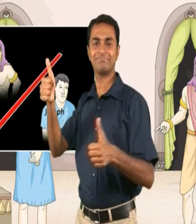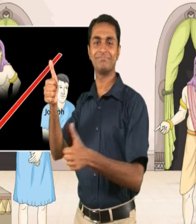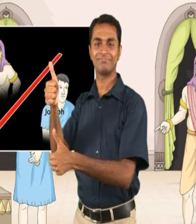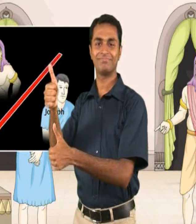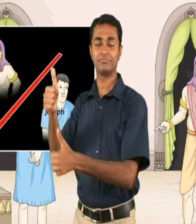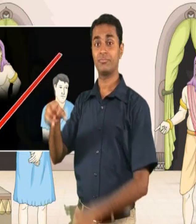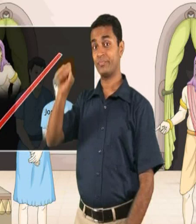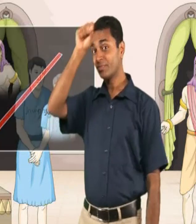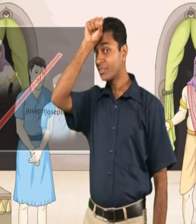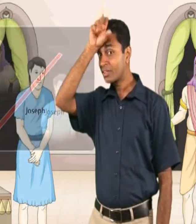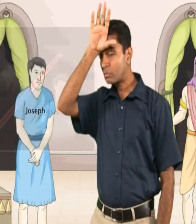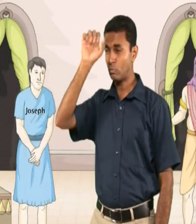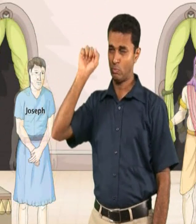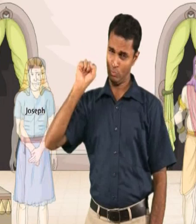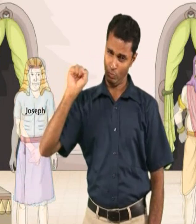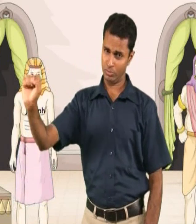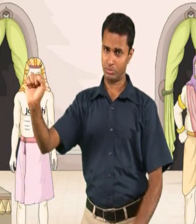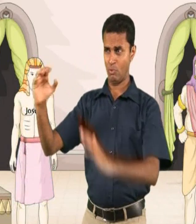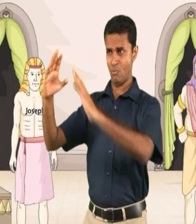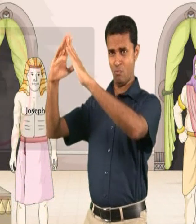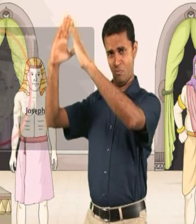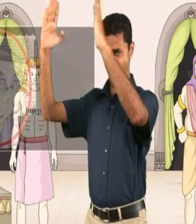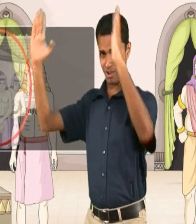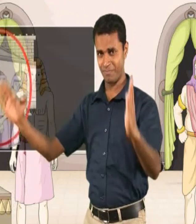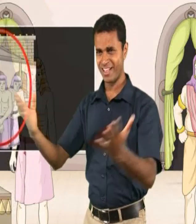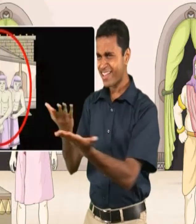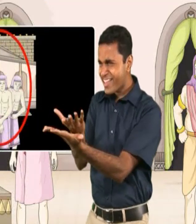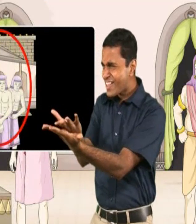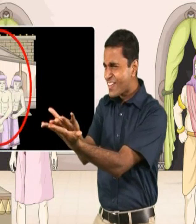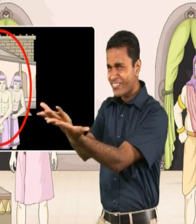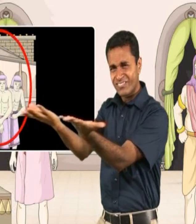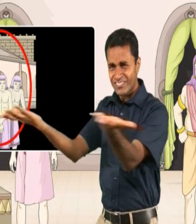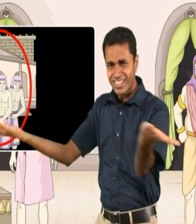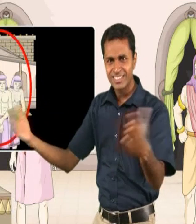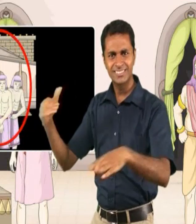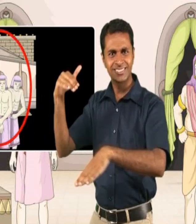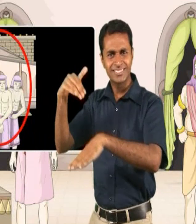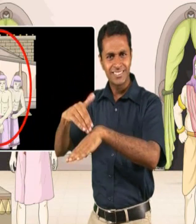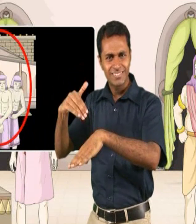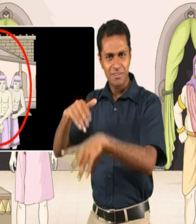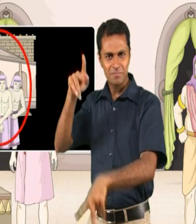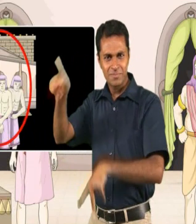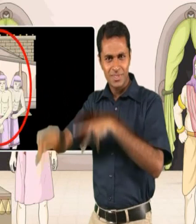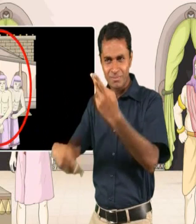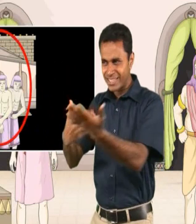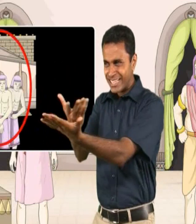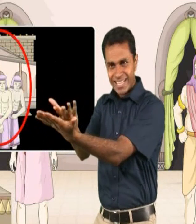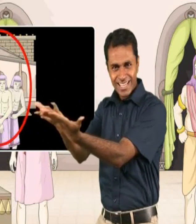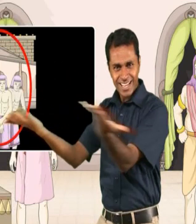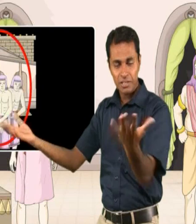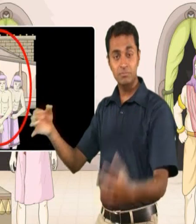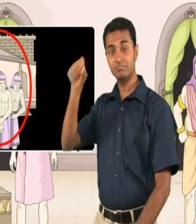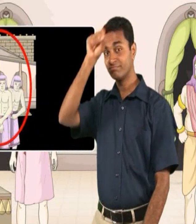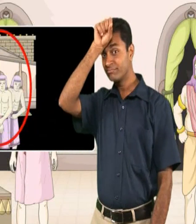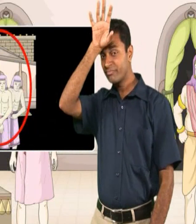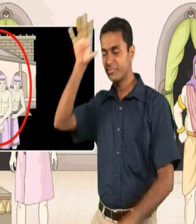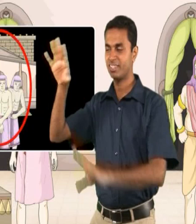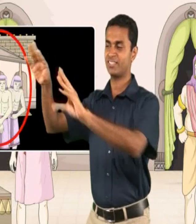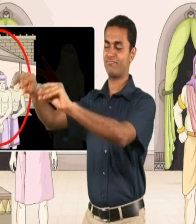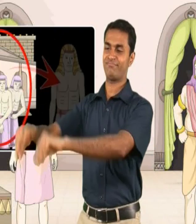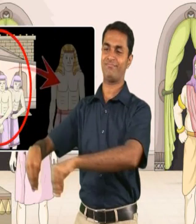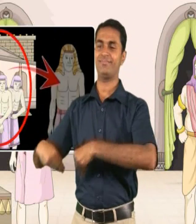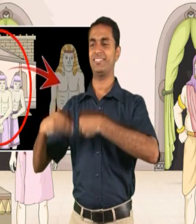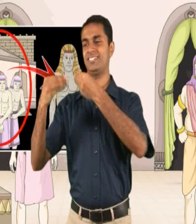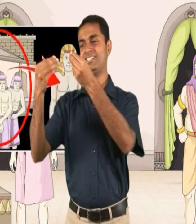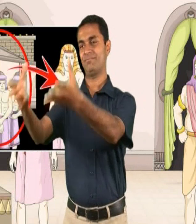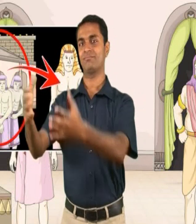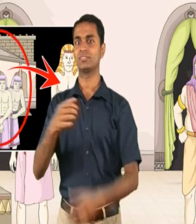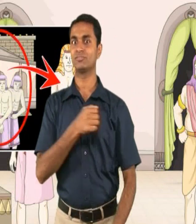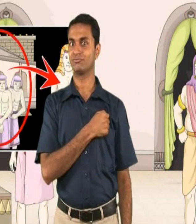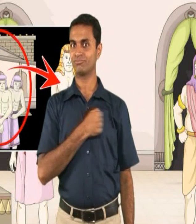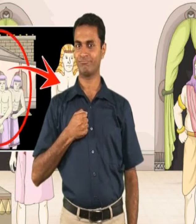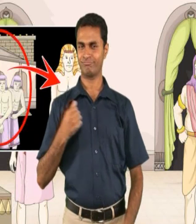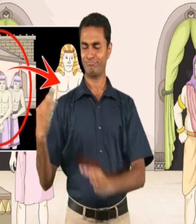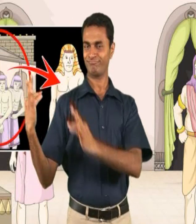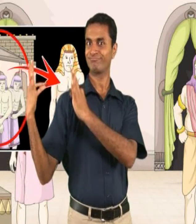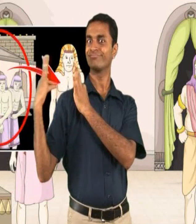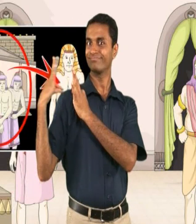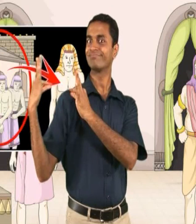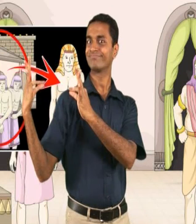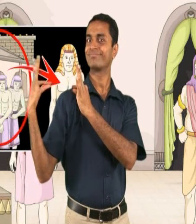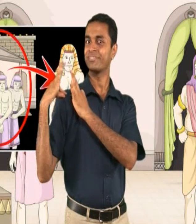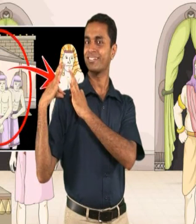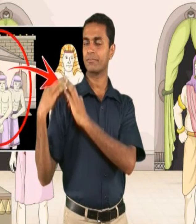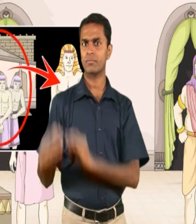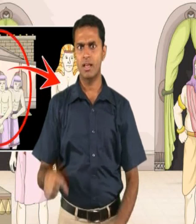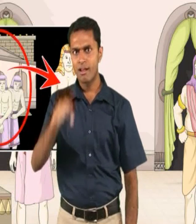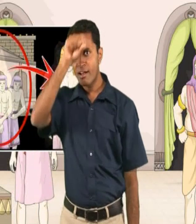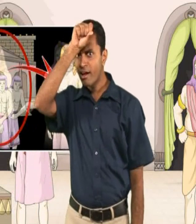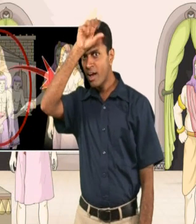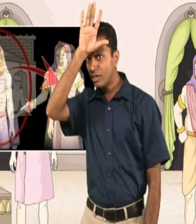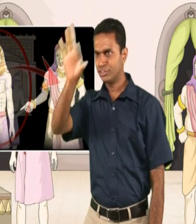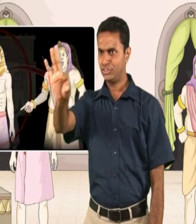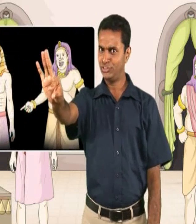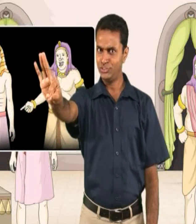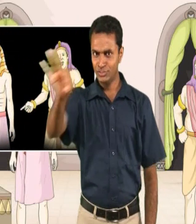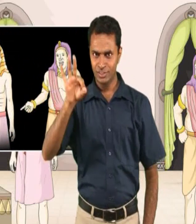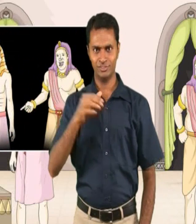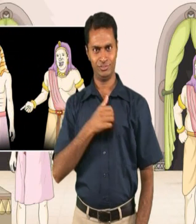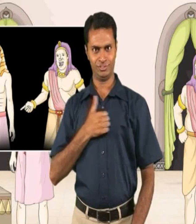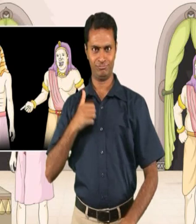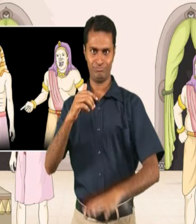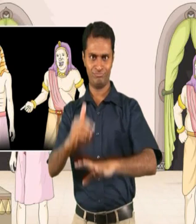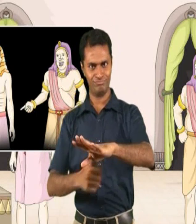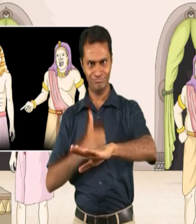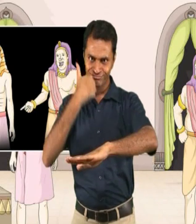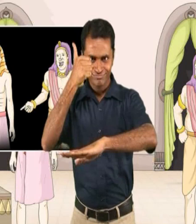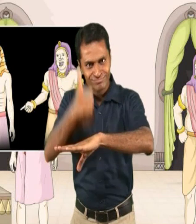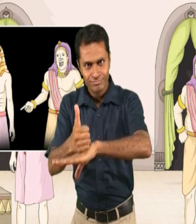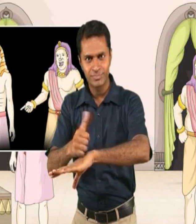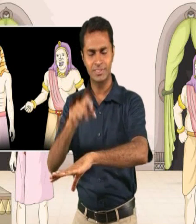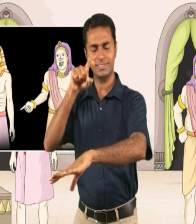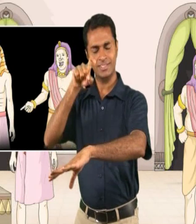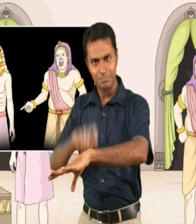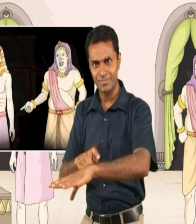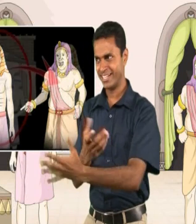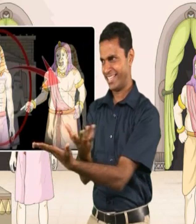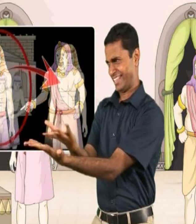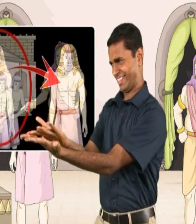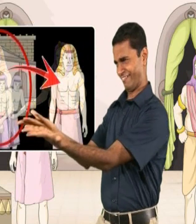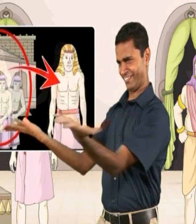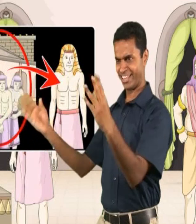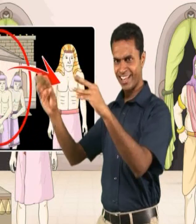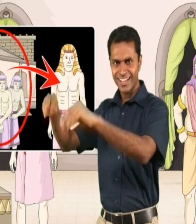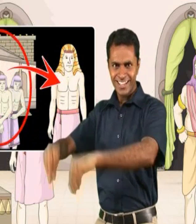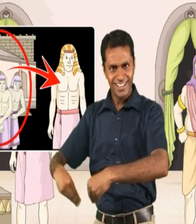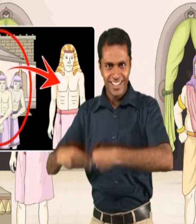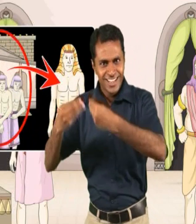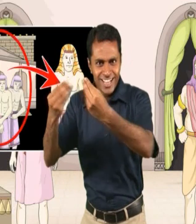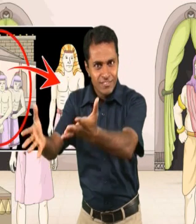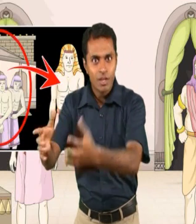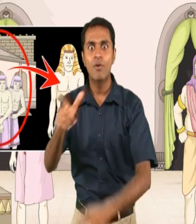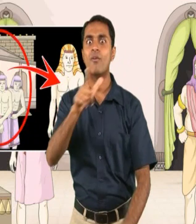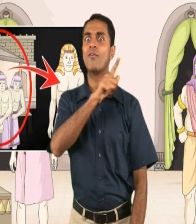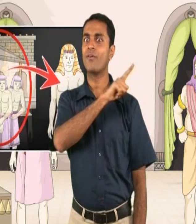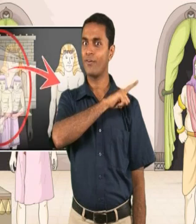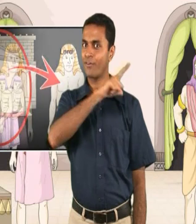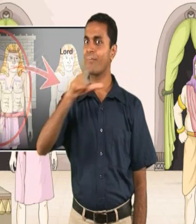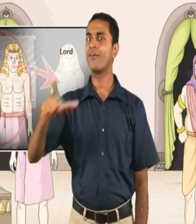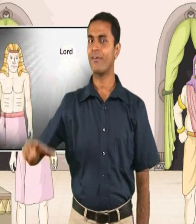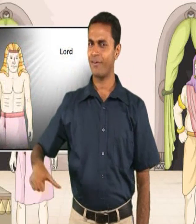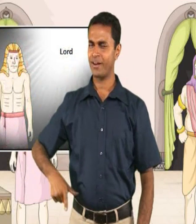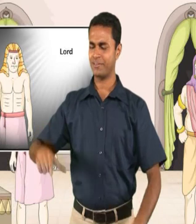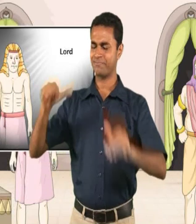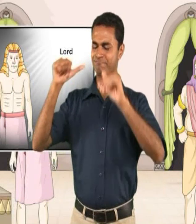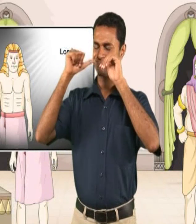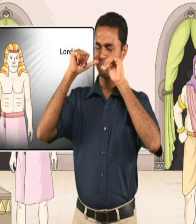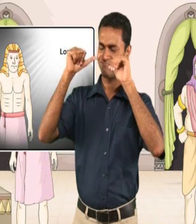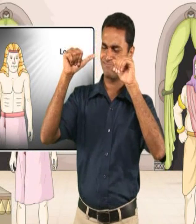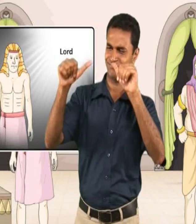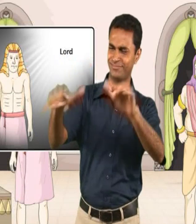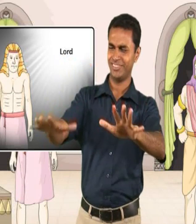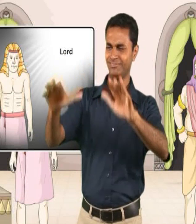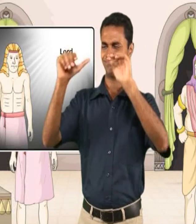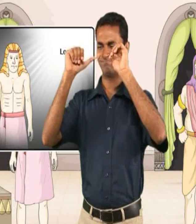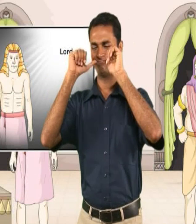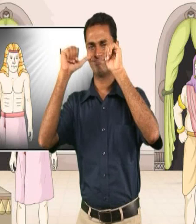Potiphar put him in charge of his household and entrusted him with everything he owned.